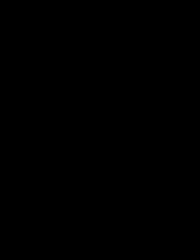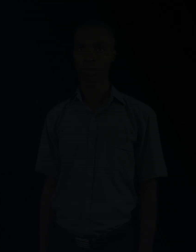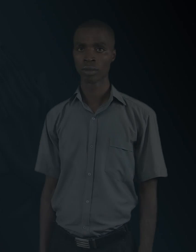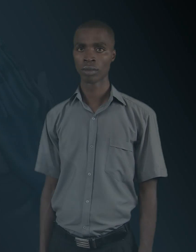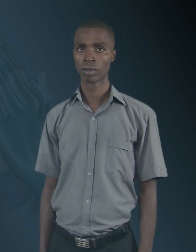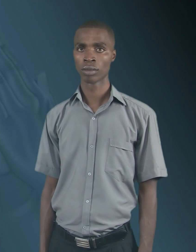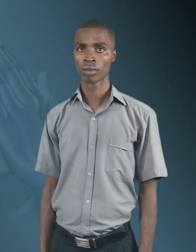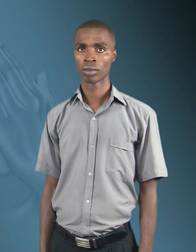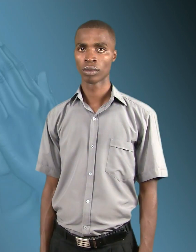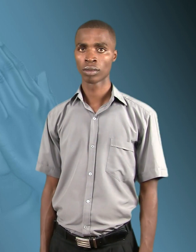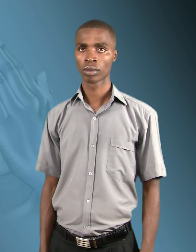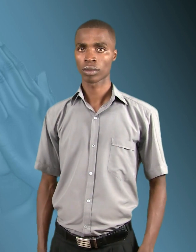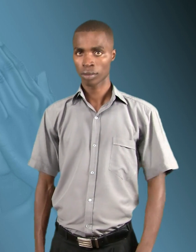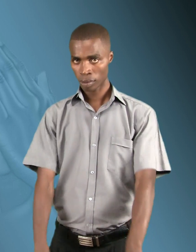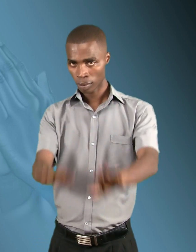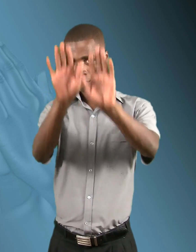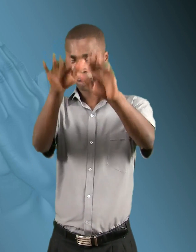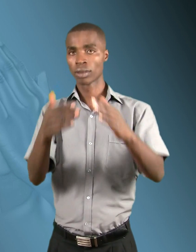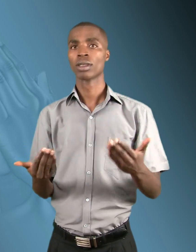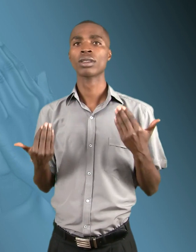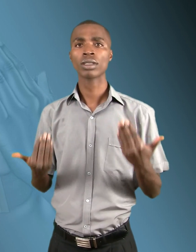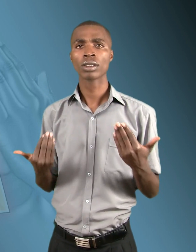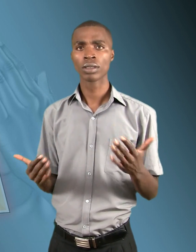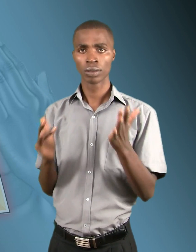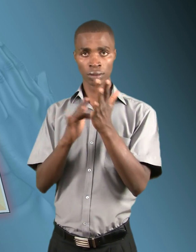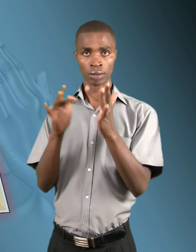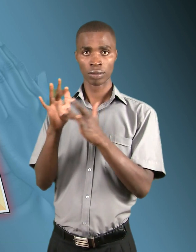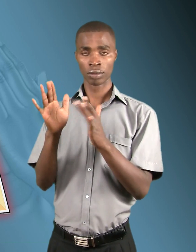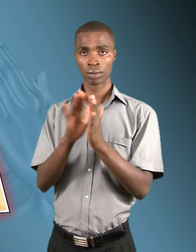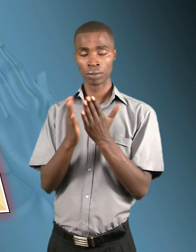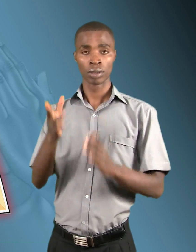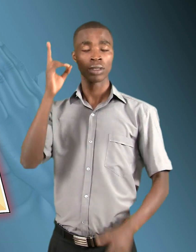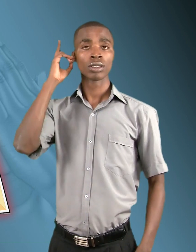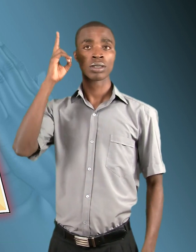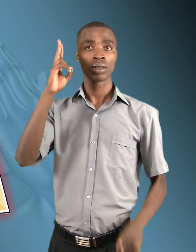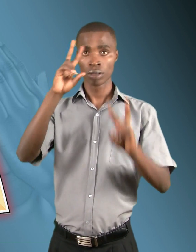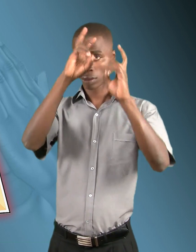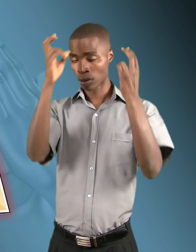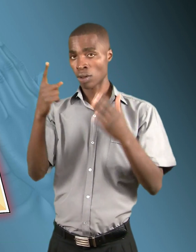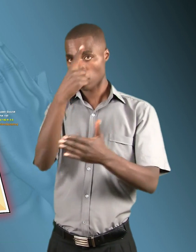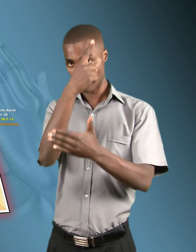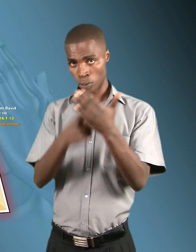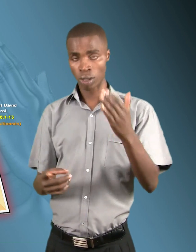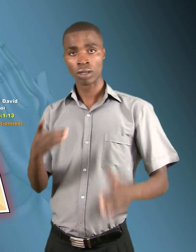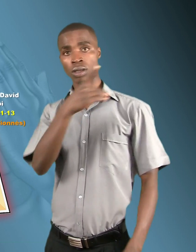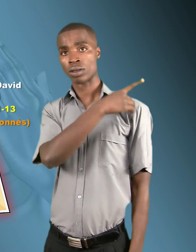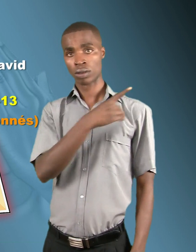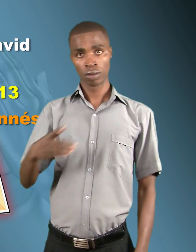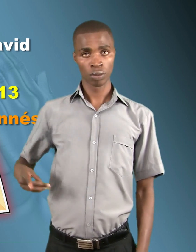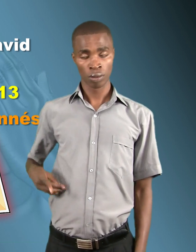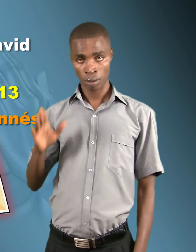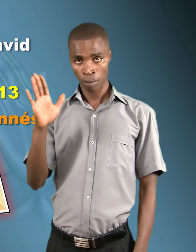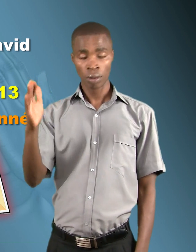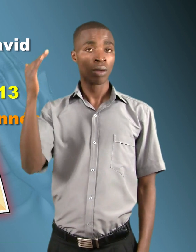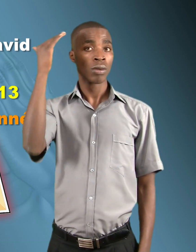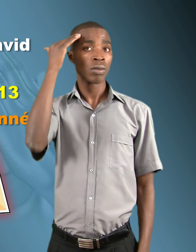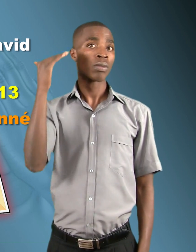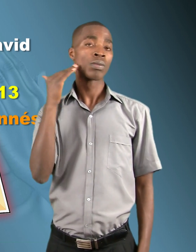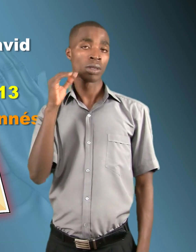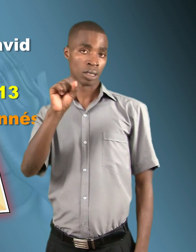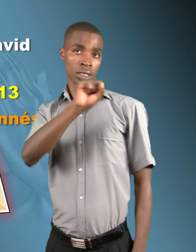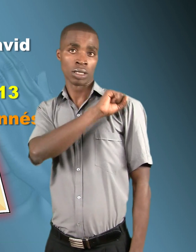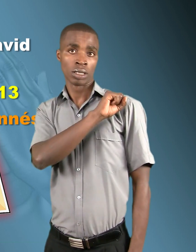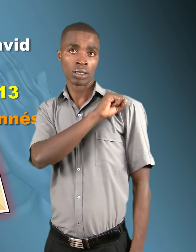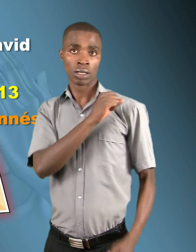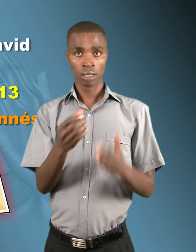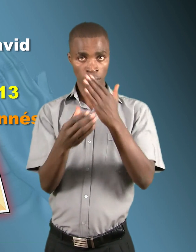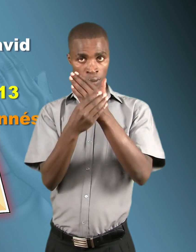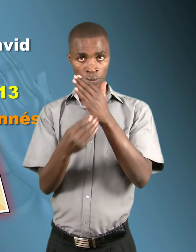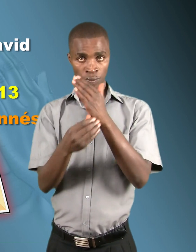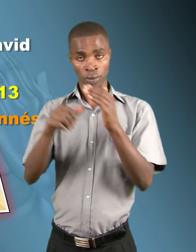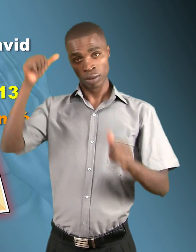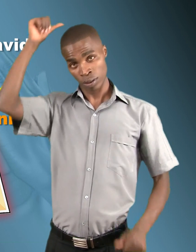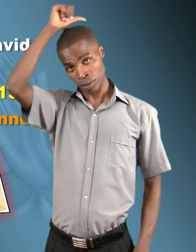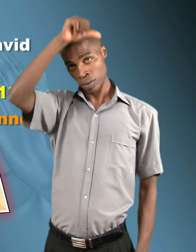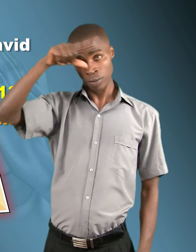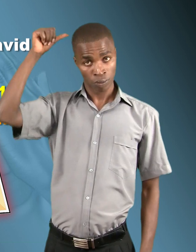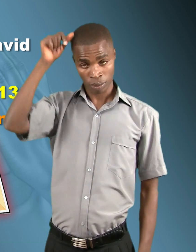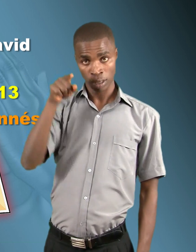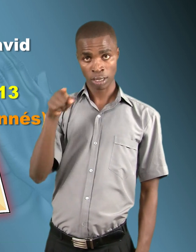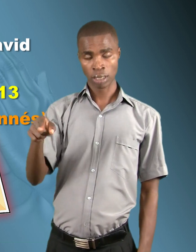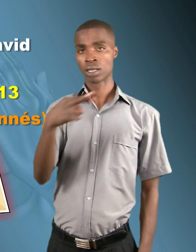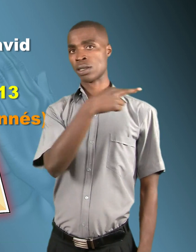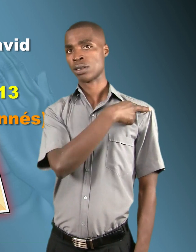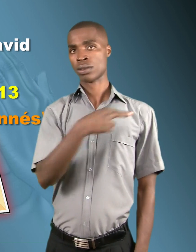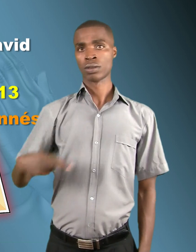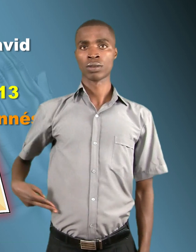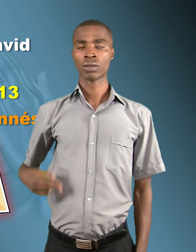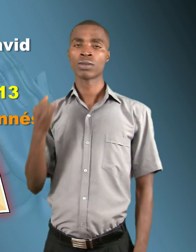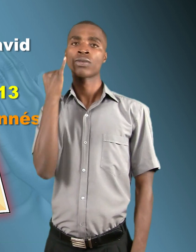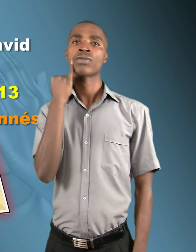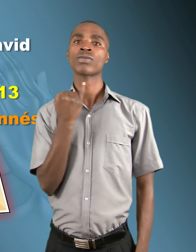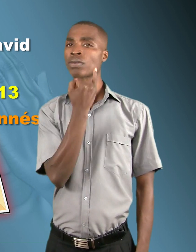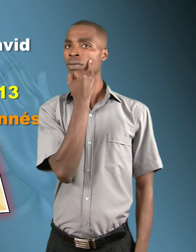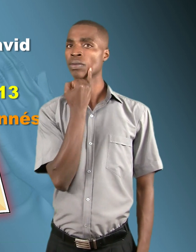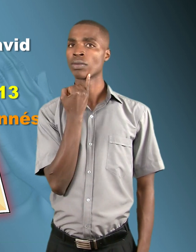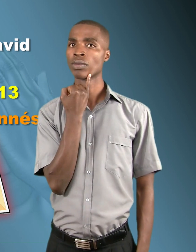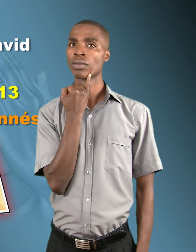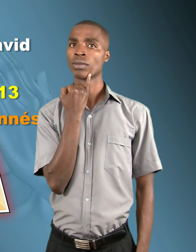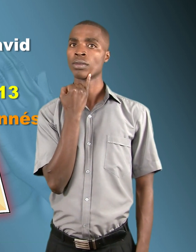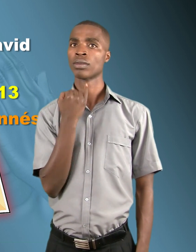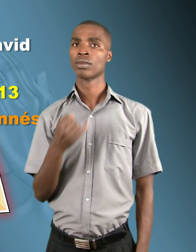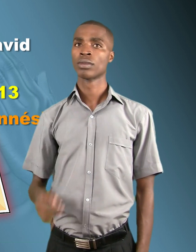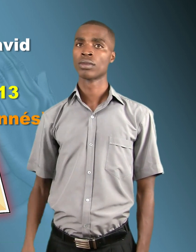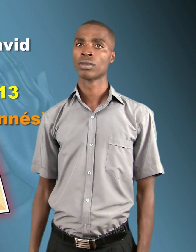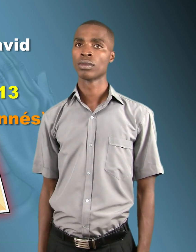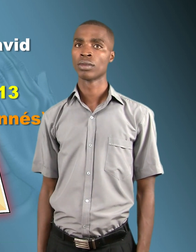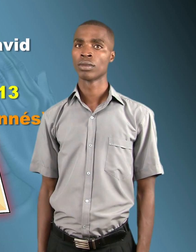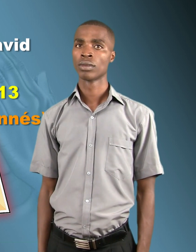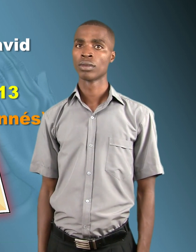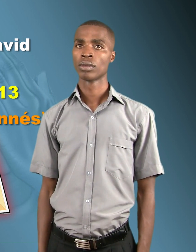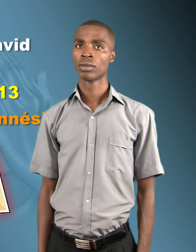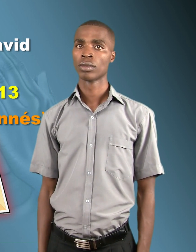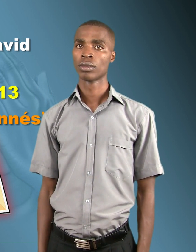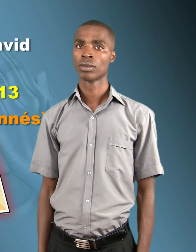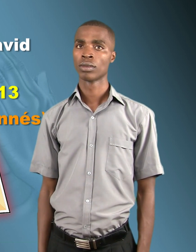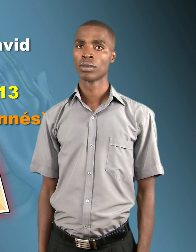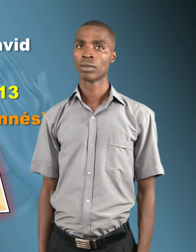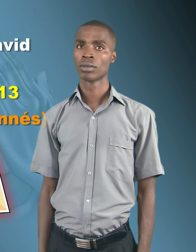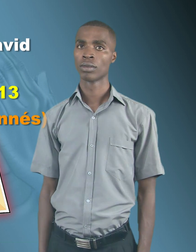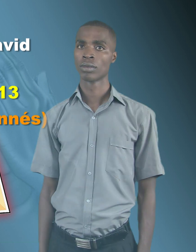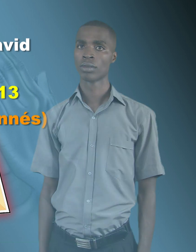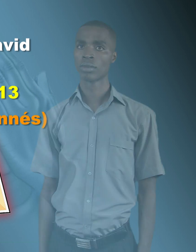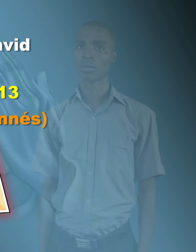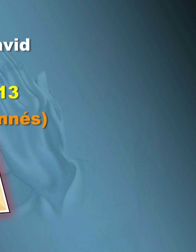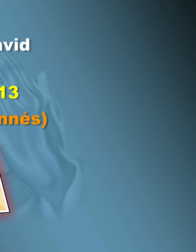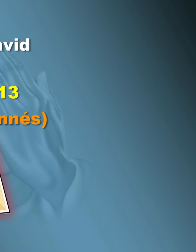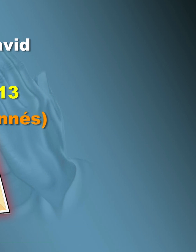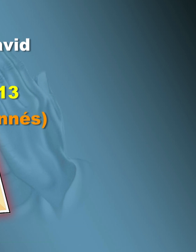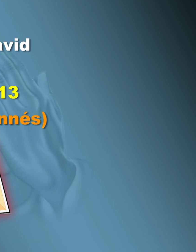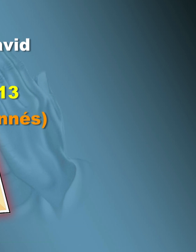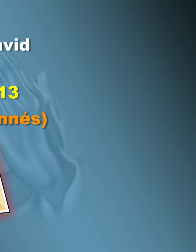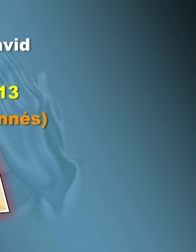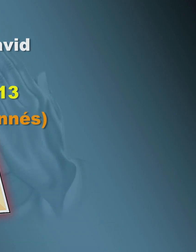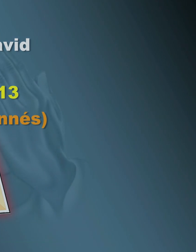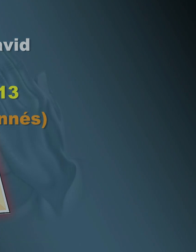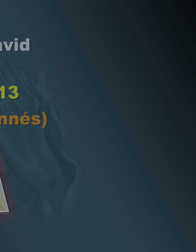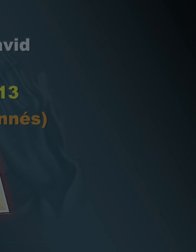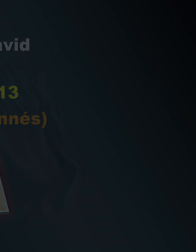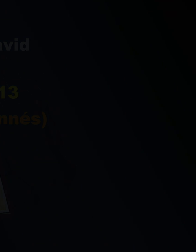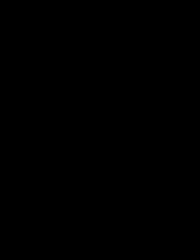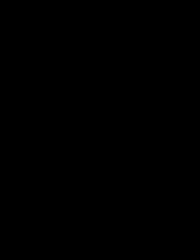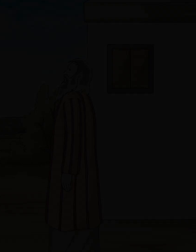Samuel anoints David as king